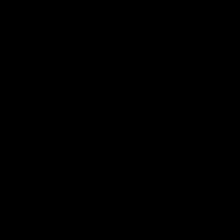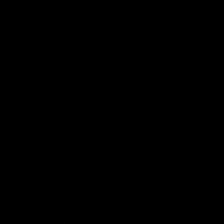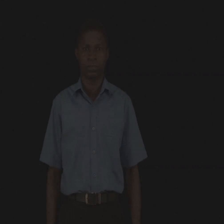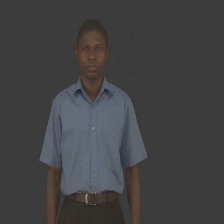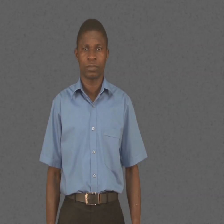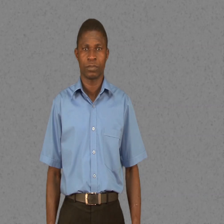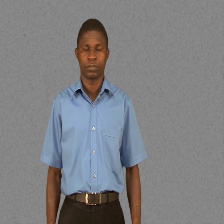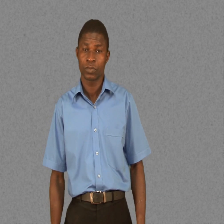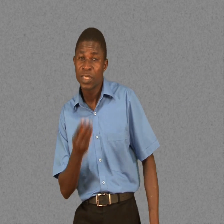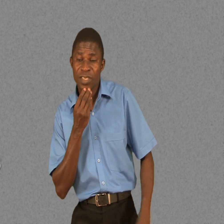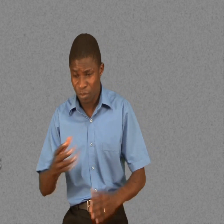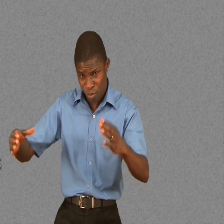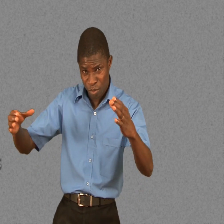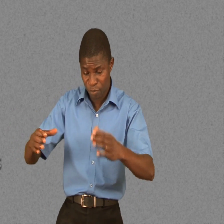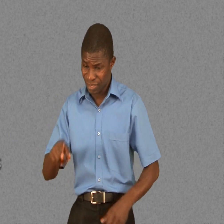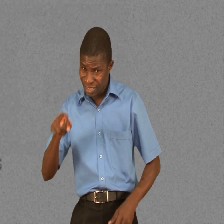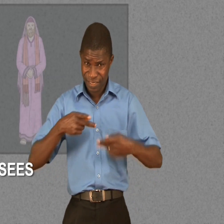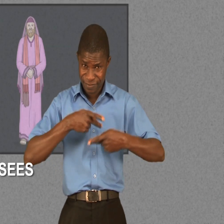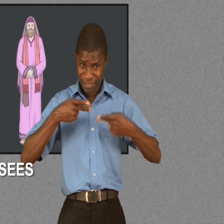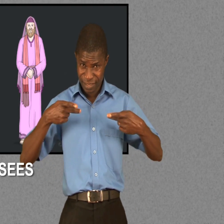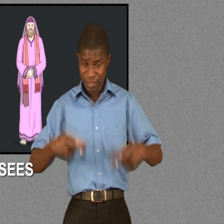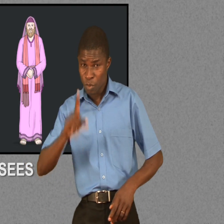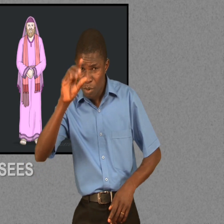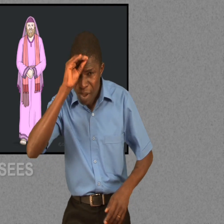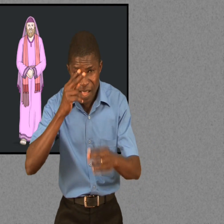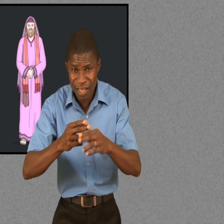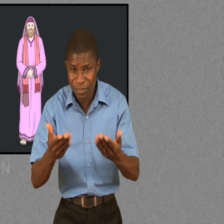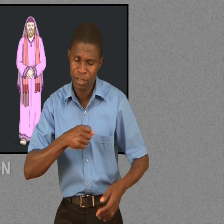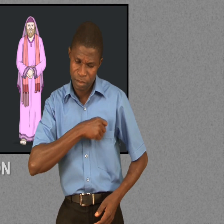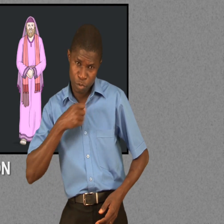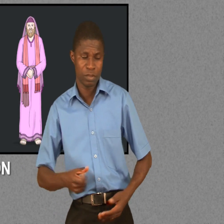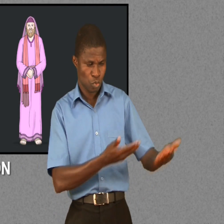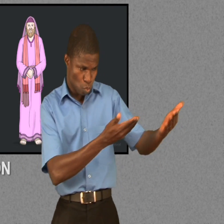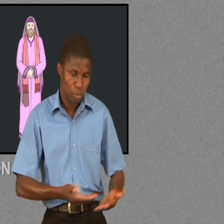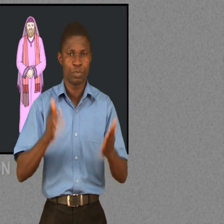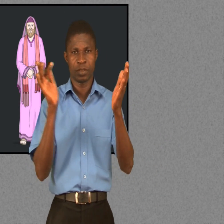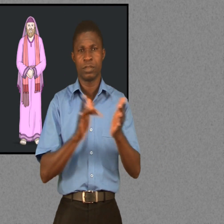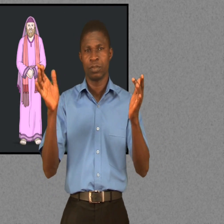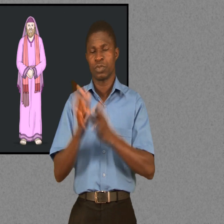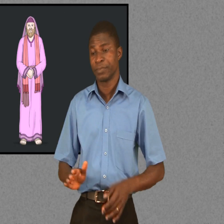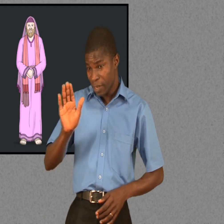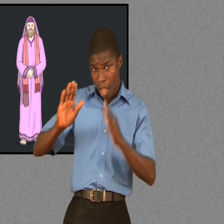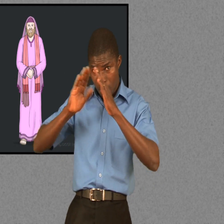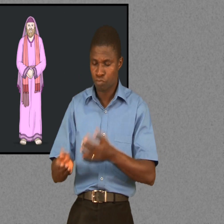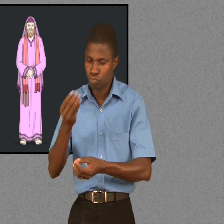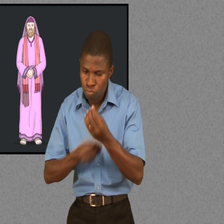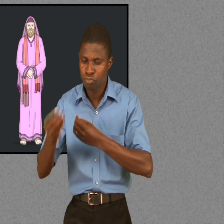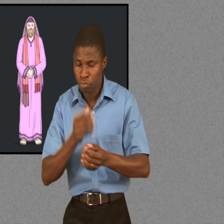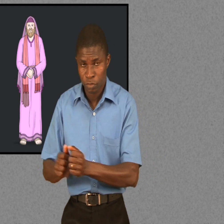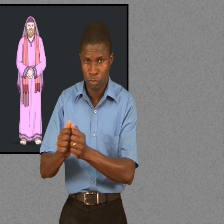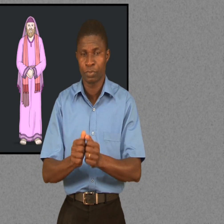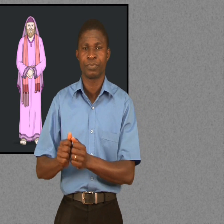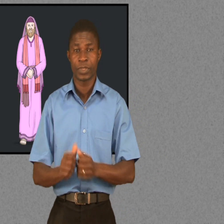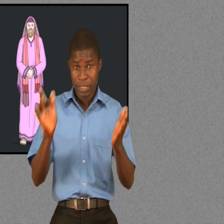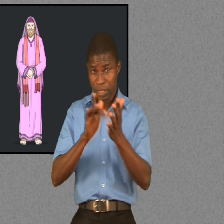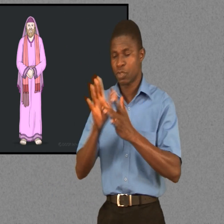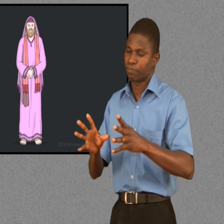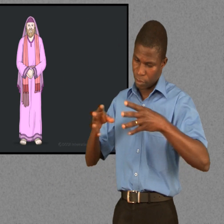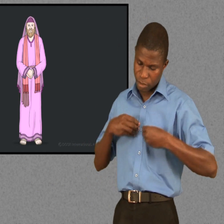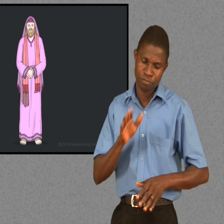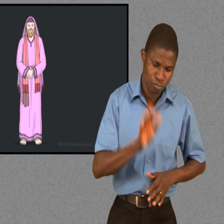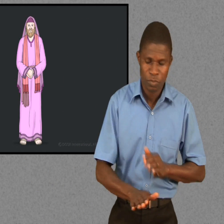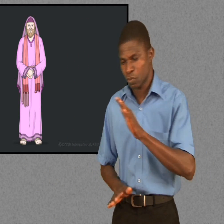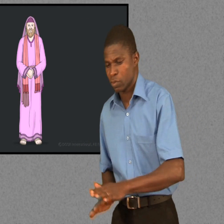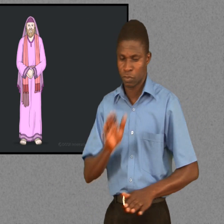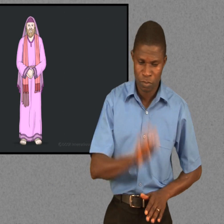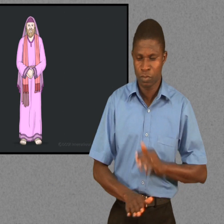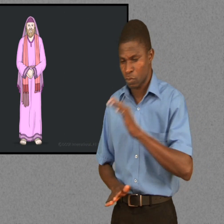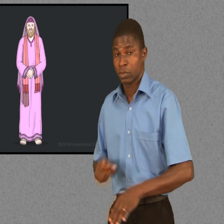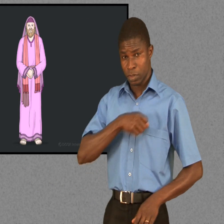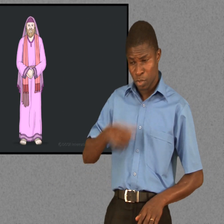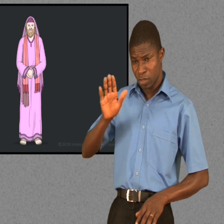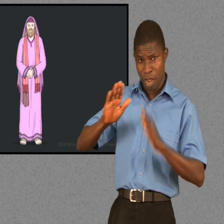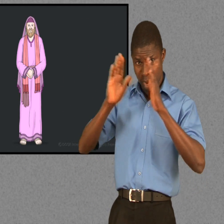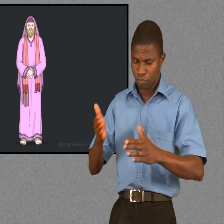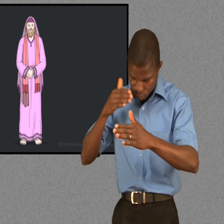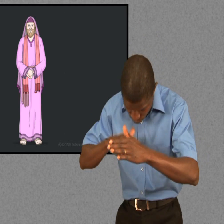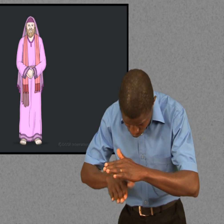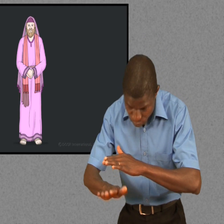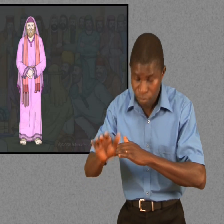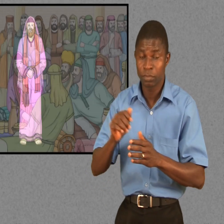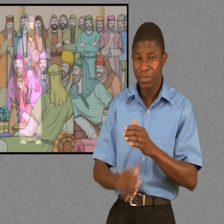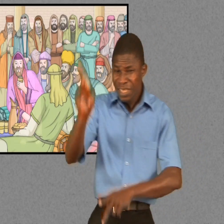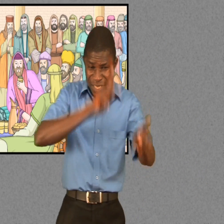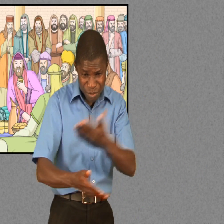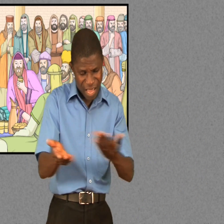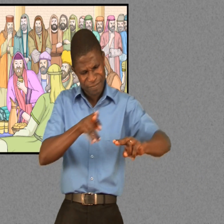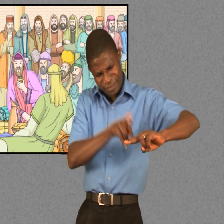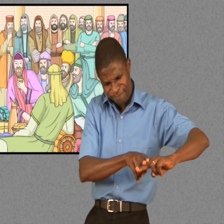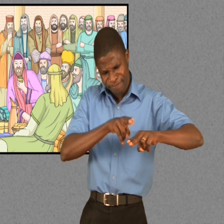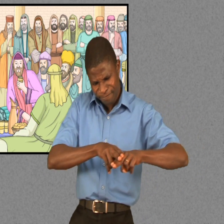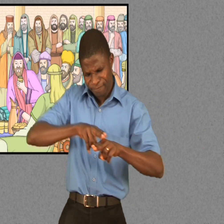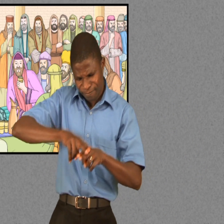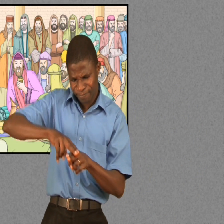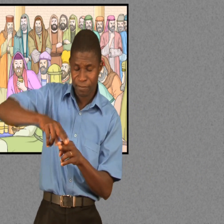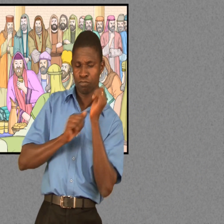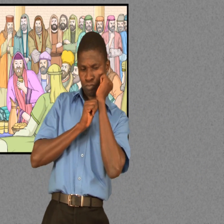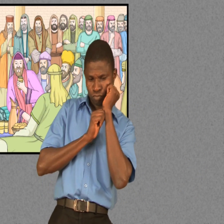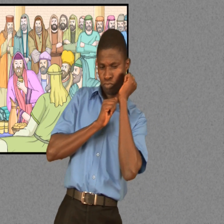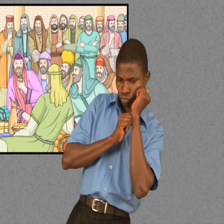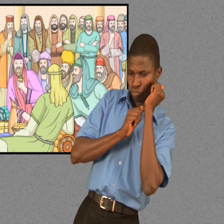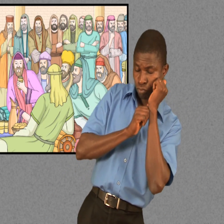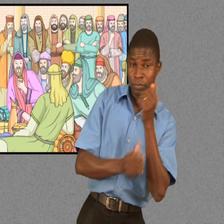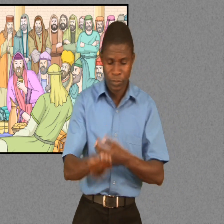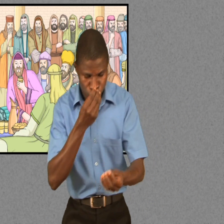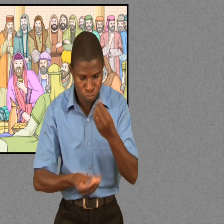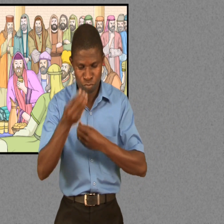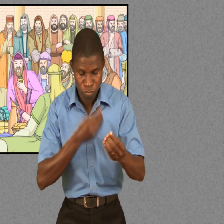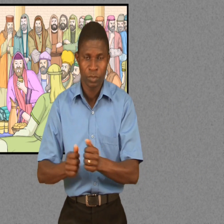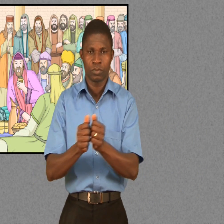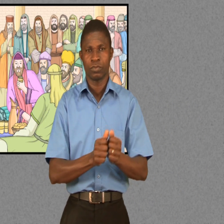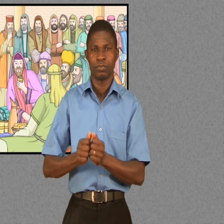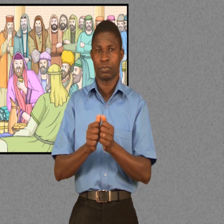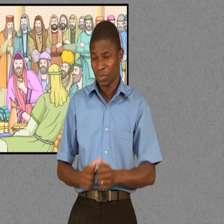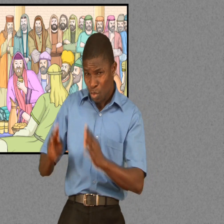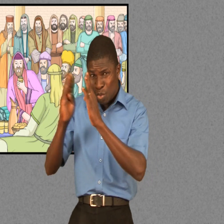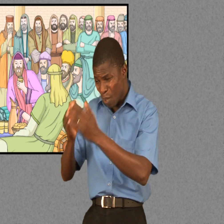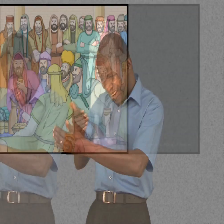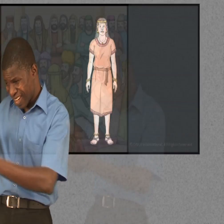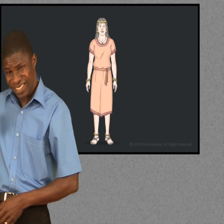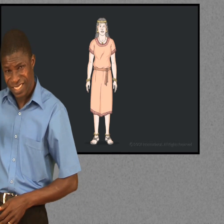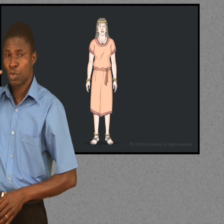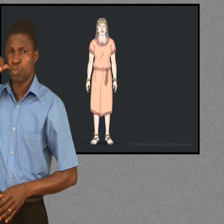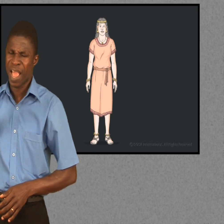Then one of the Pharisees invited Jesus to eat with him, and He entered the Pharisee’s house and reclined at the table.